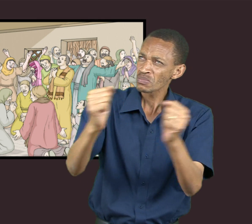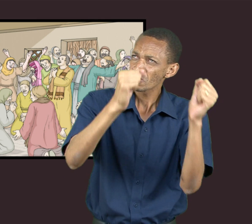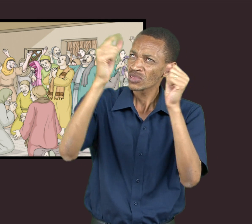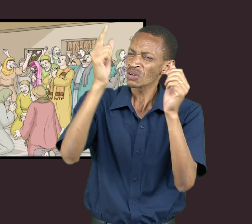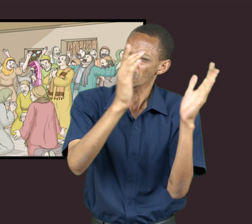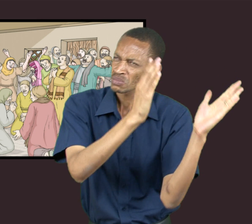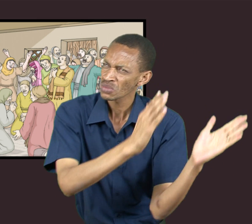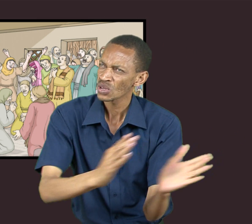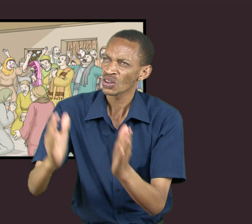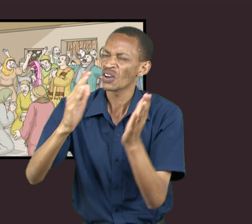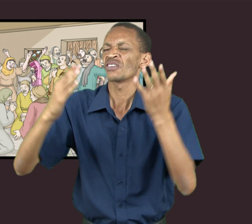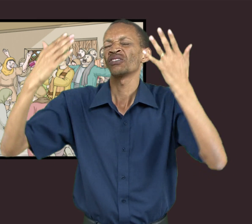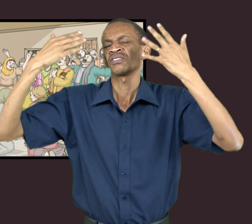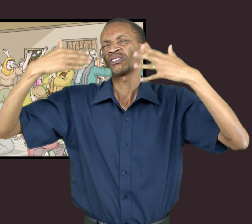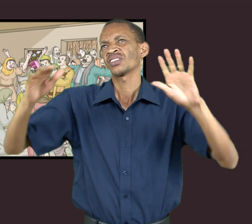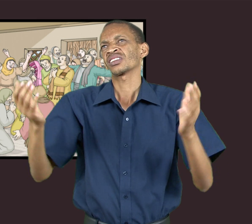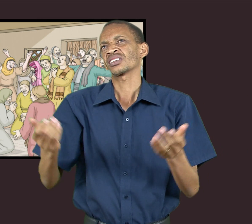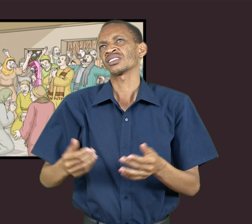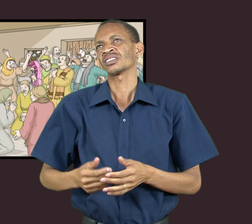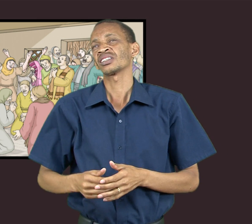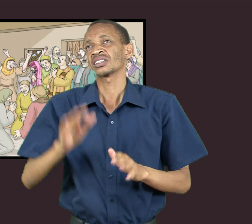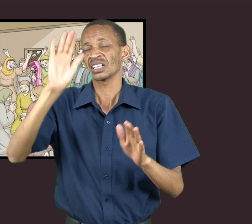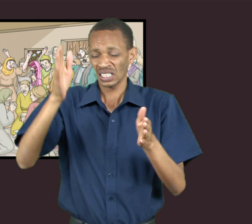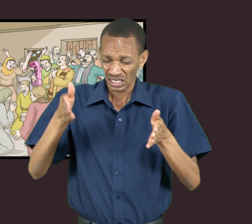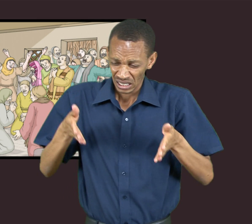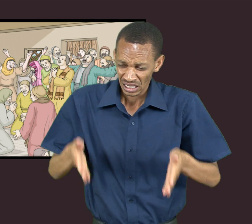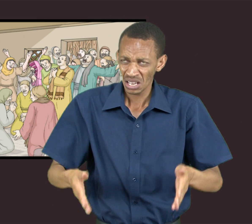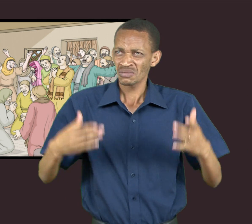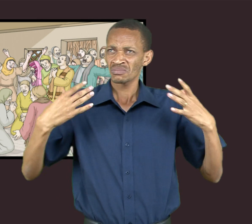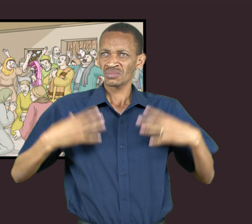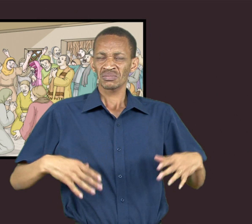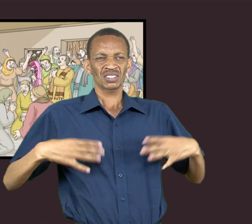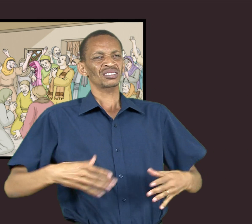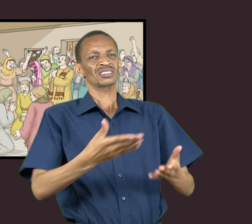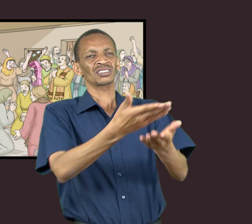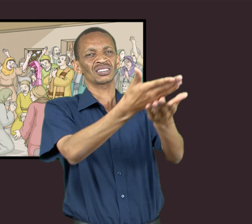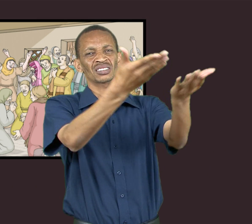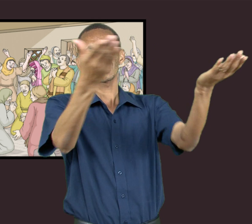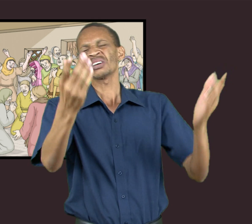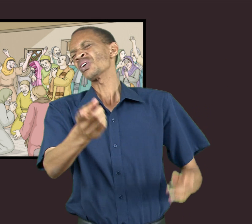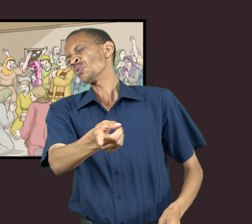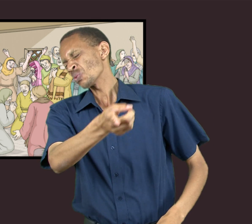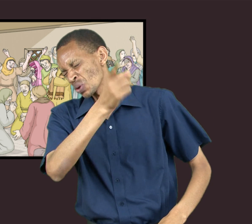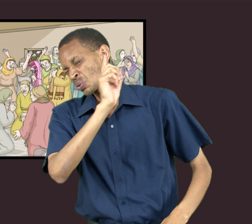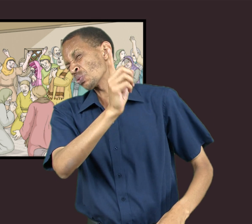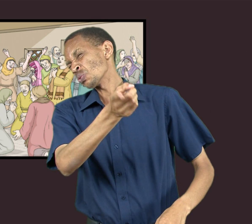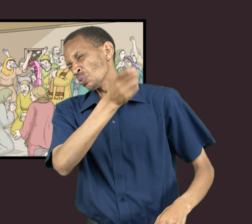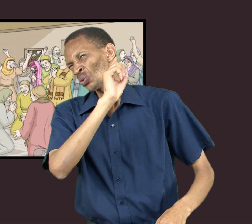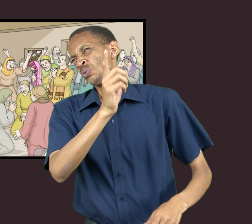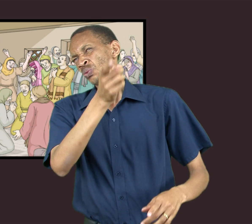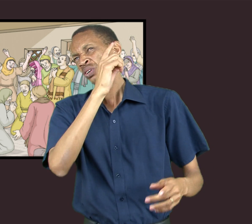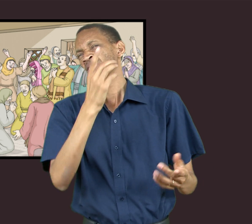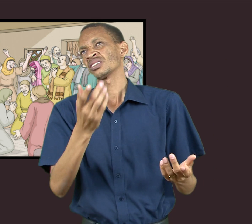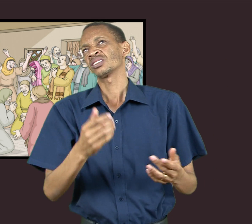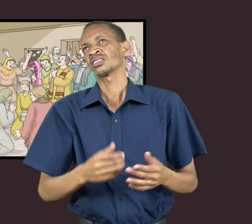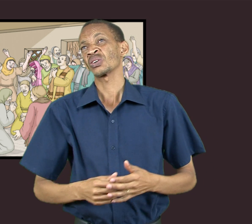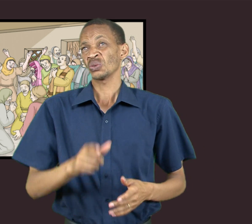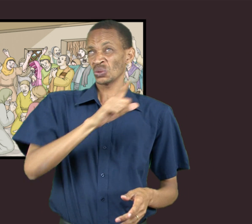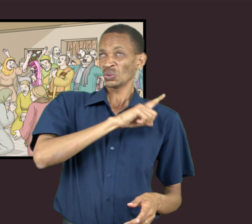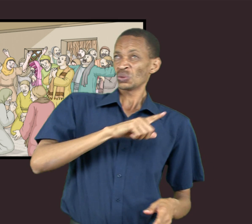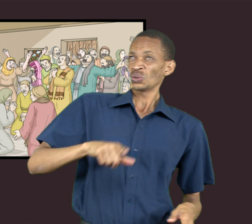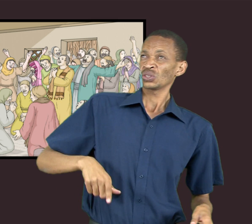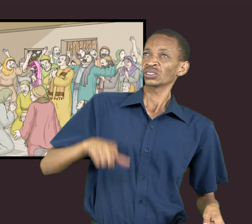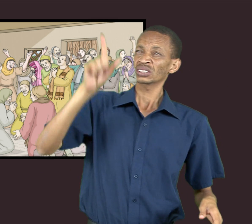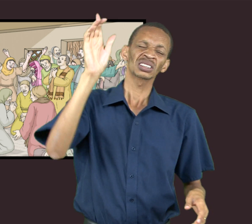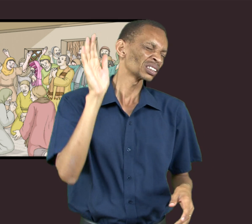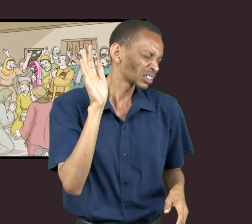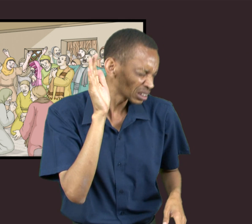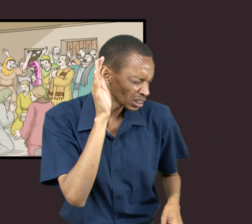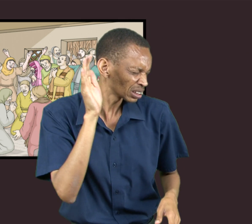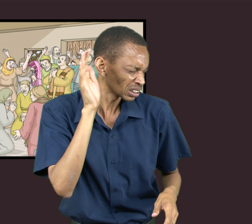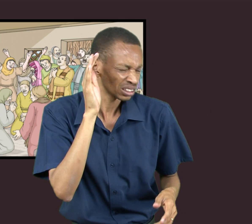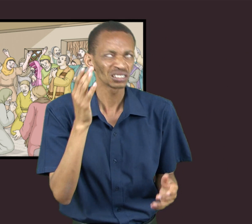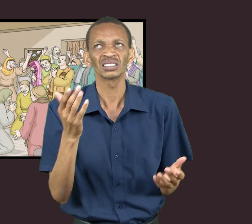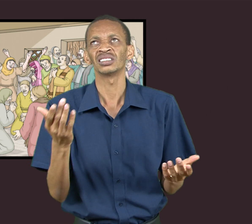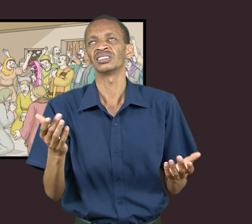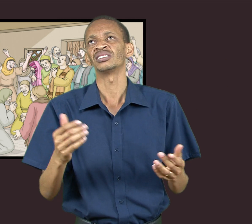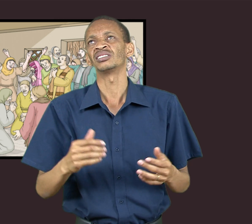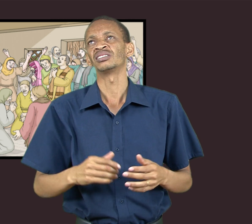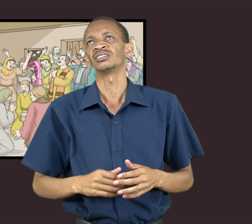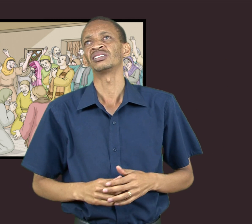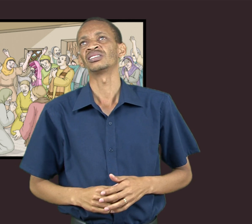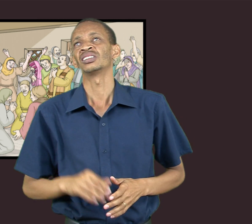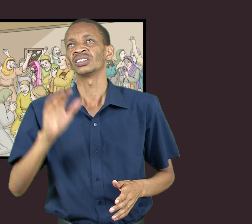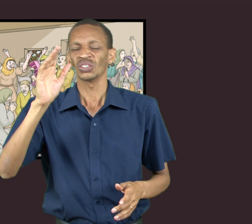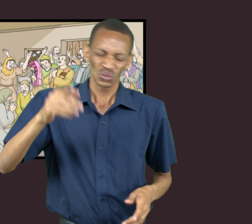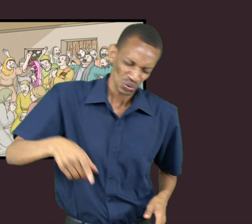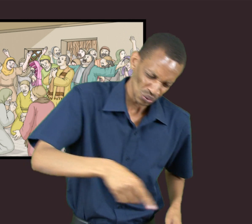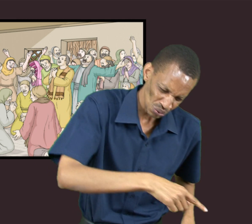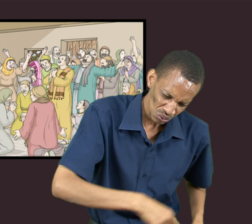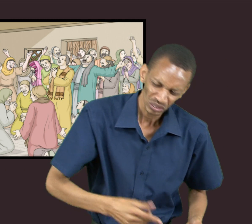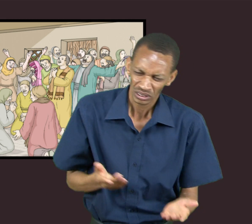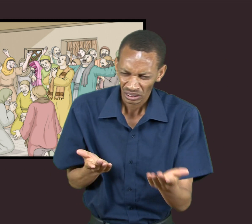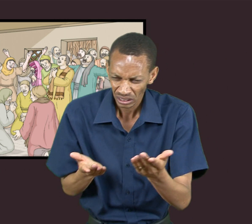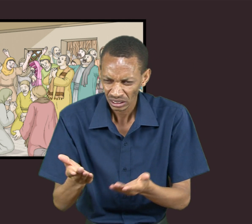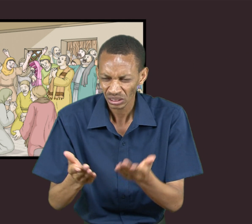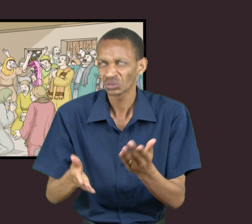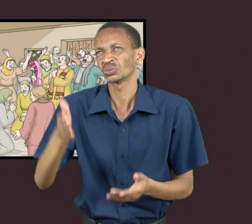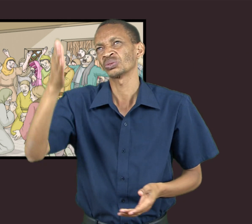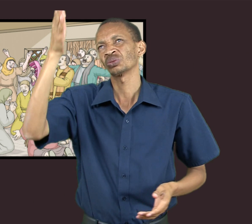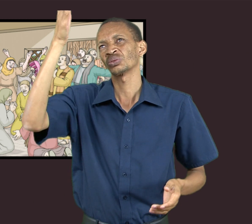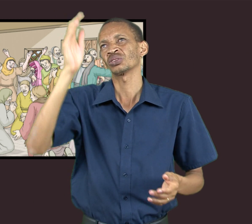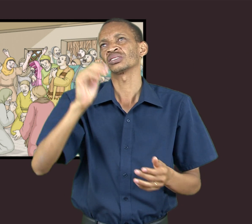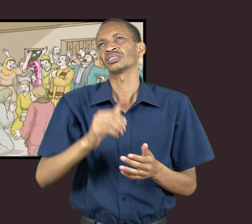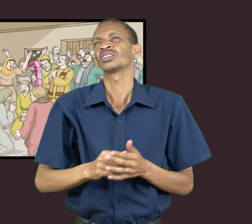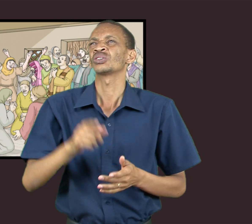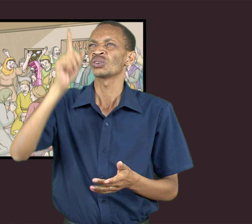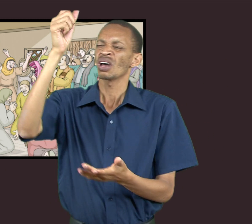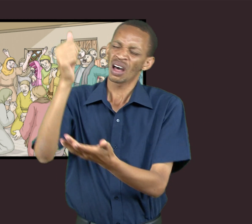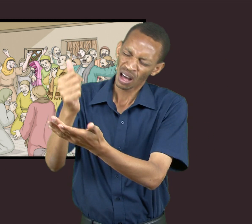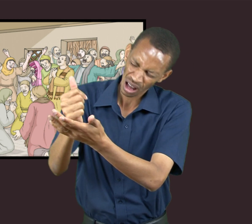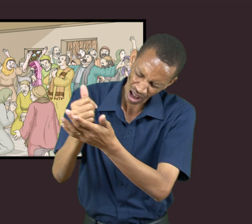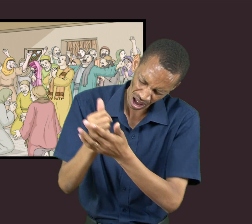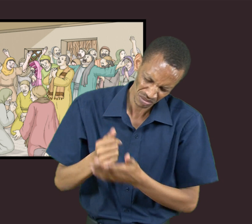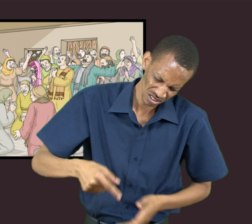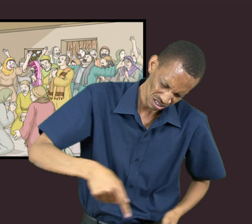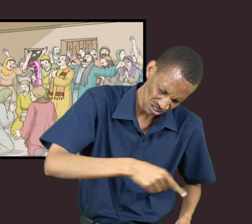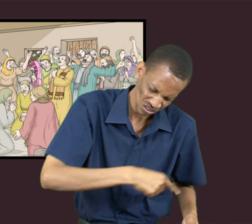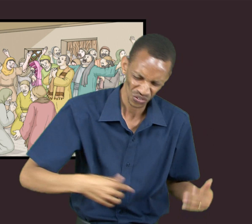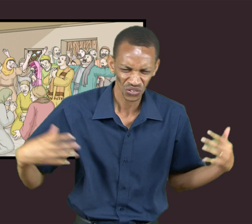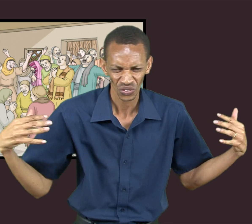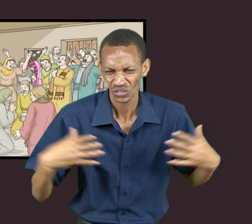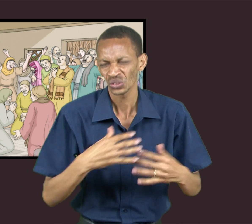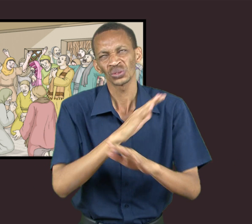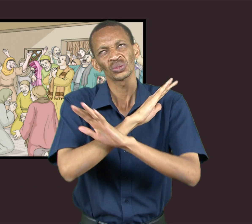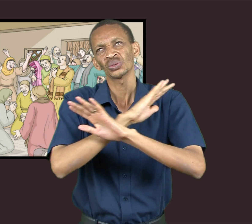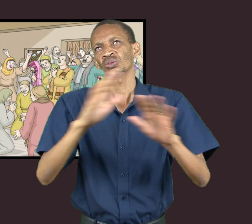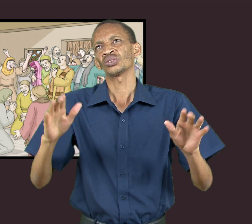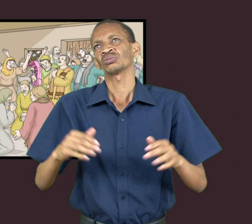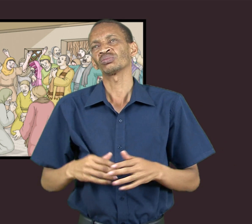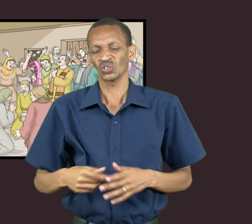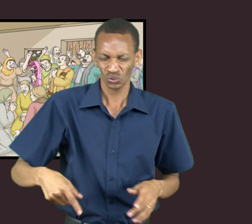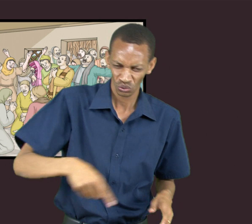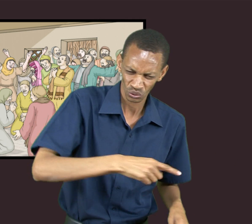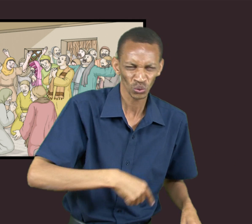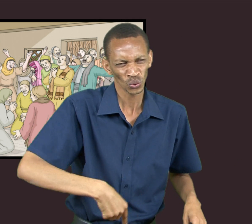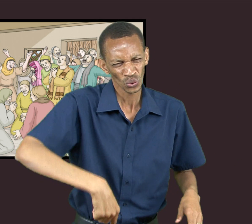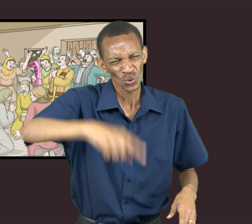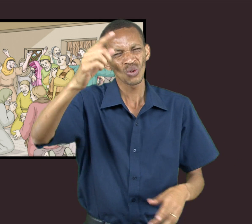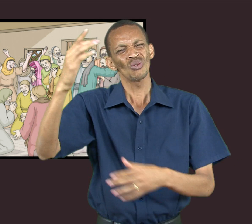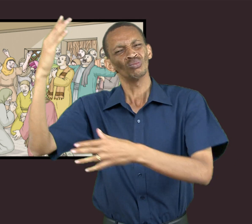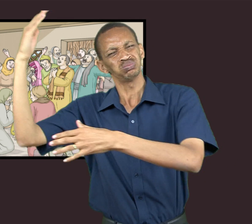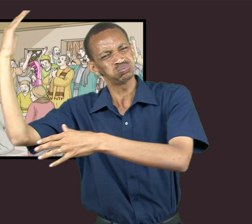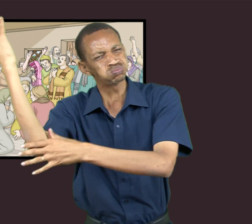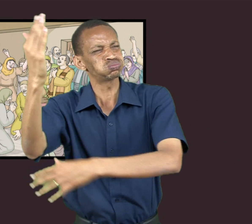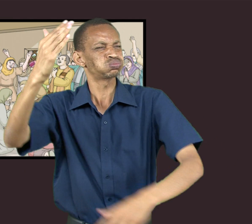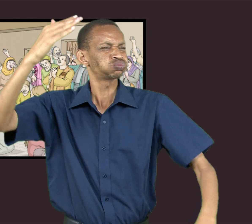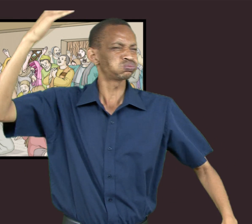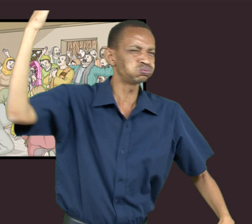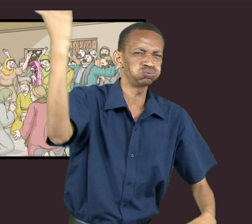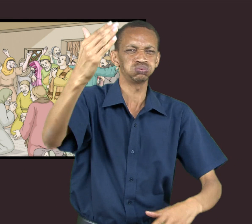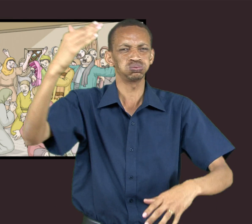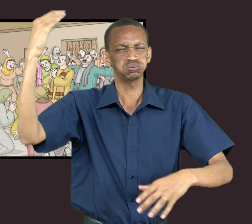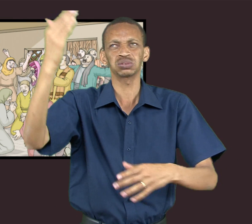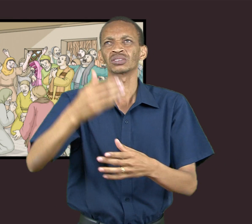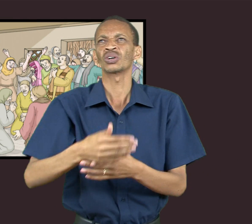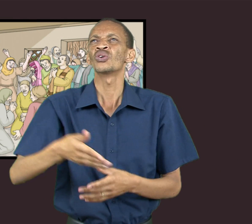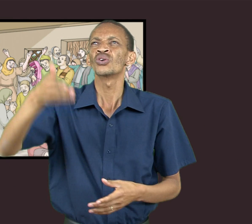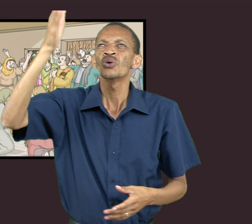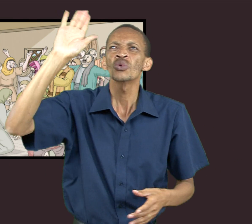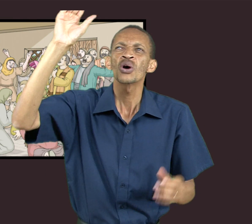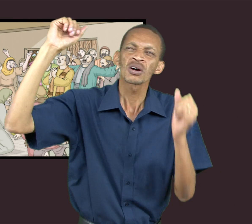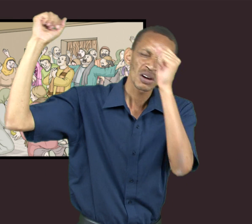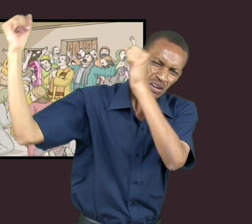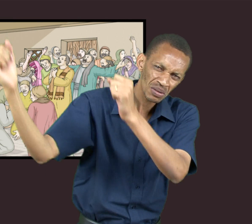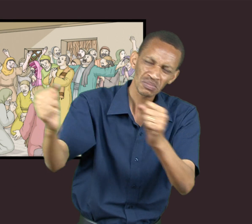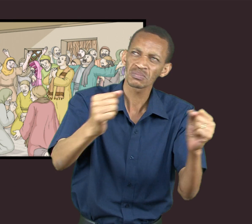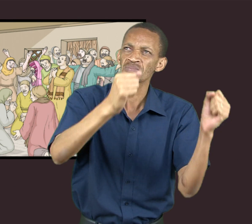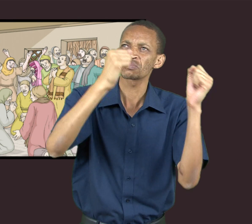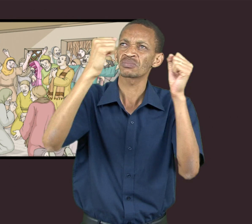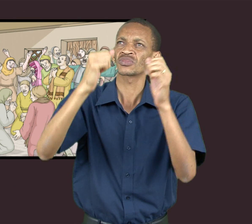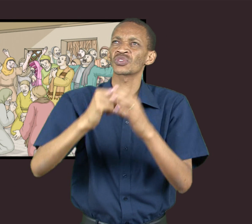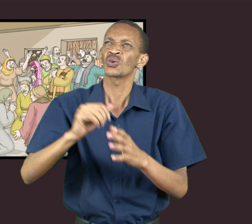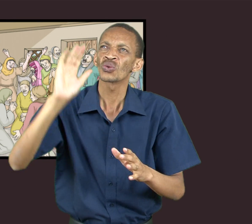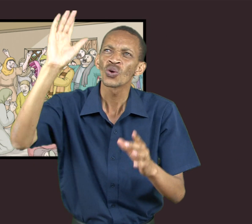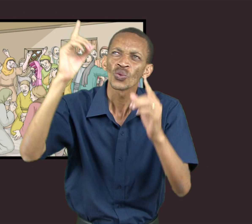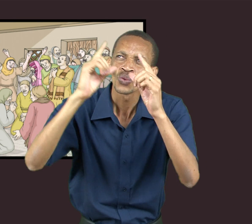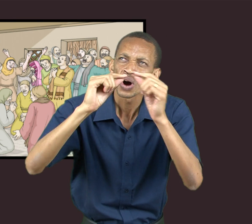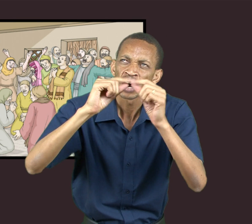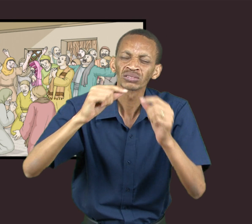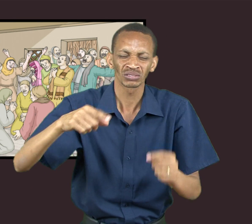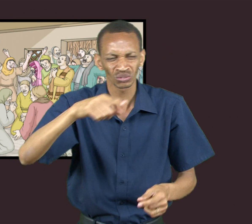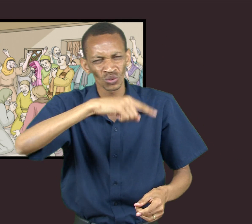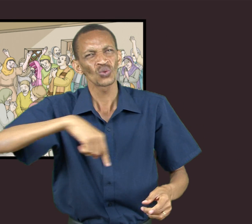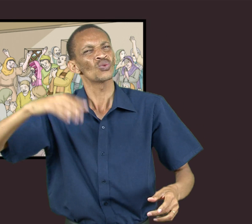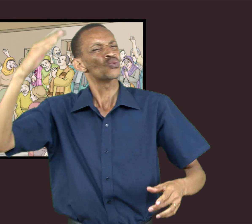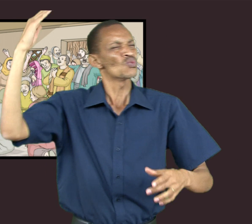They carried out what Your hand and will had decided beforehand would happen.